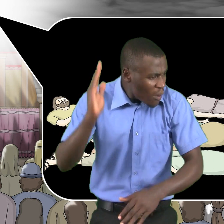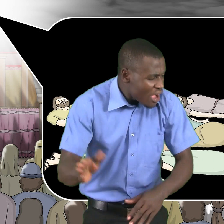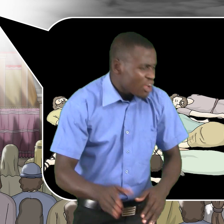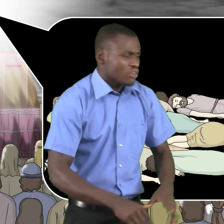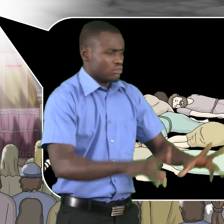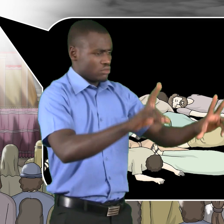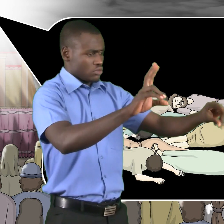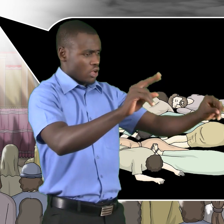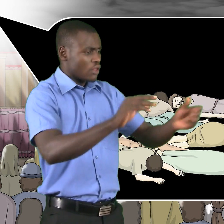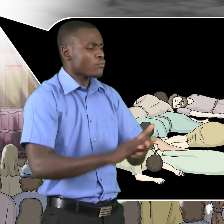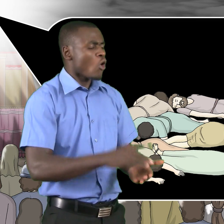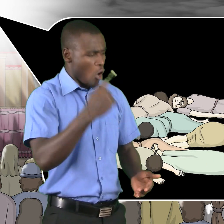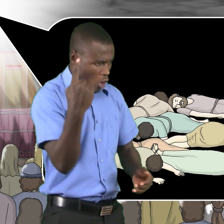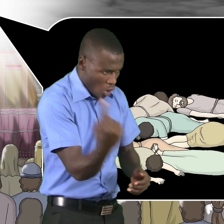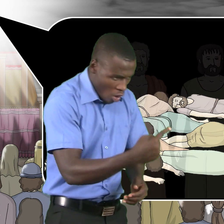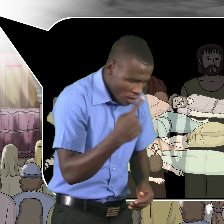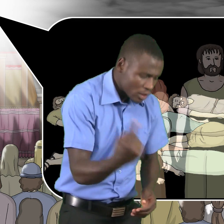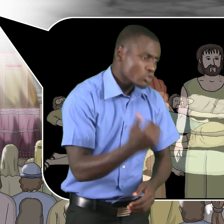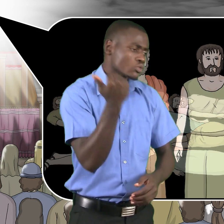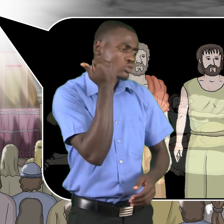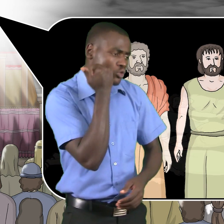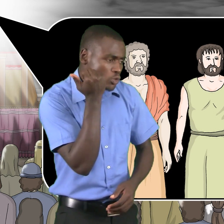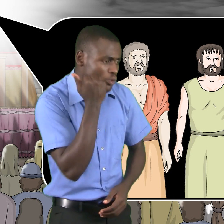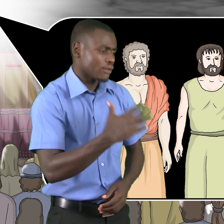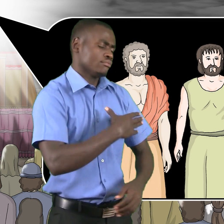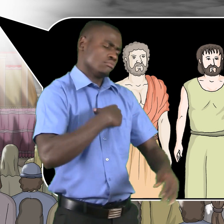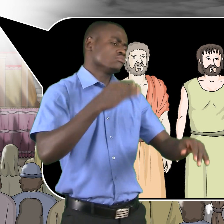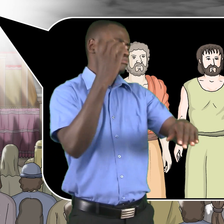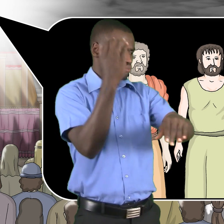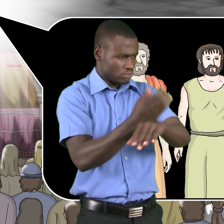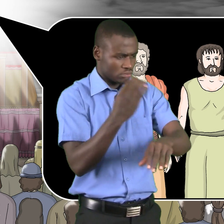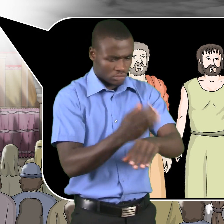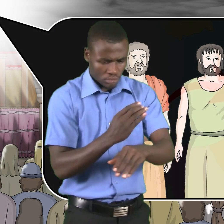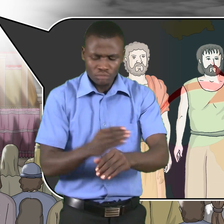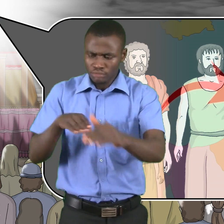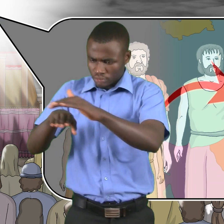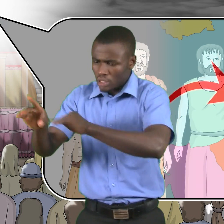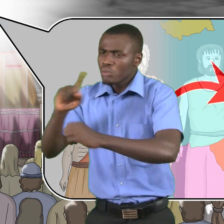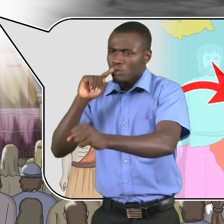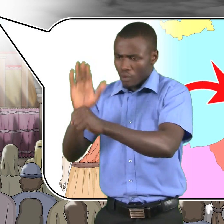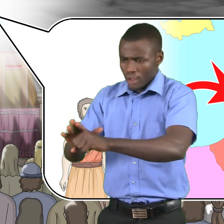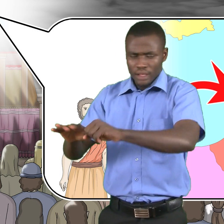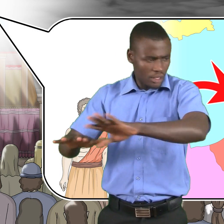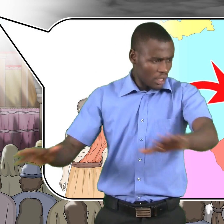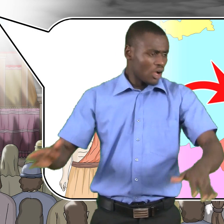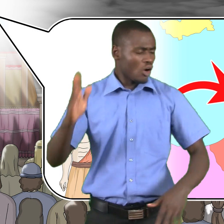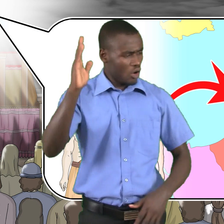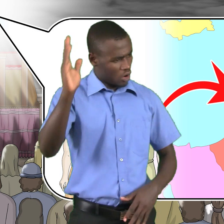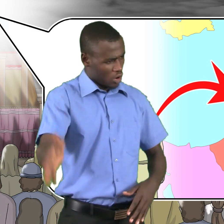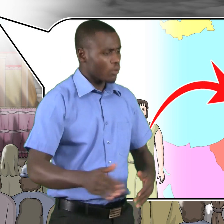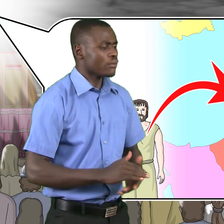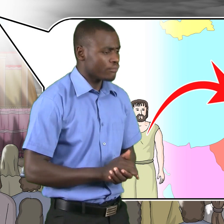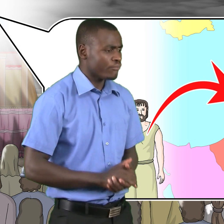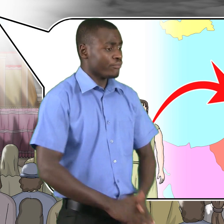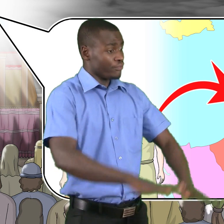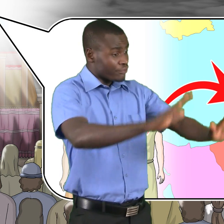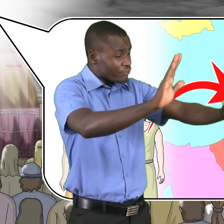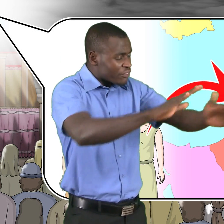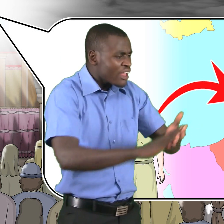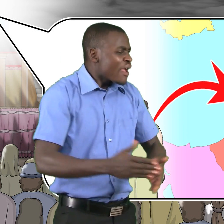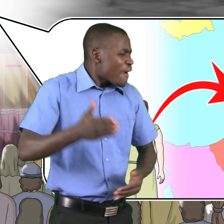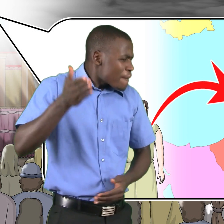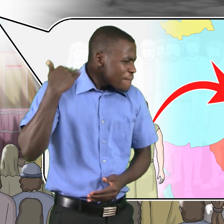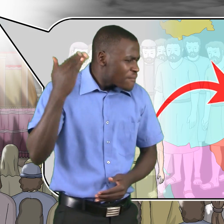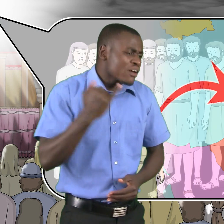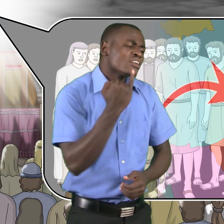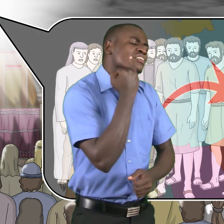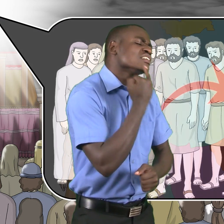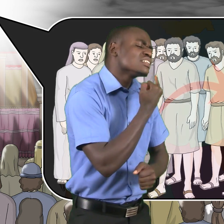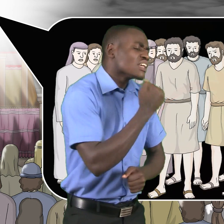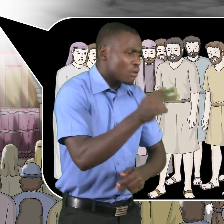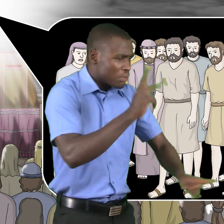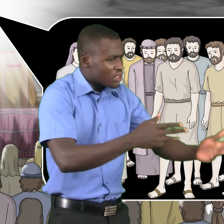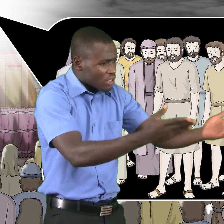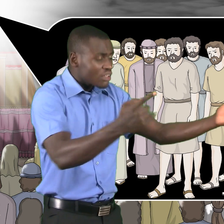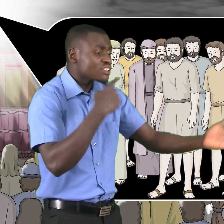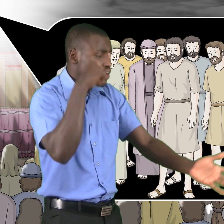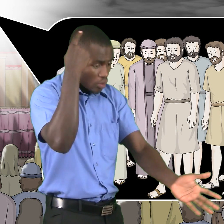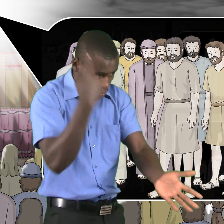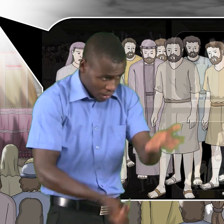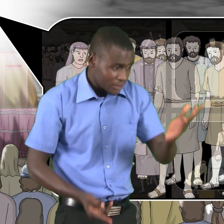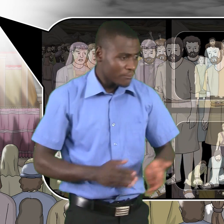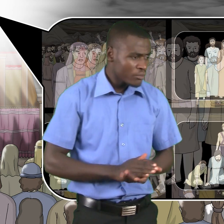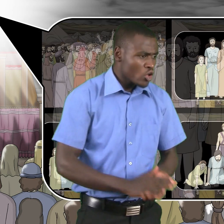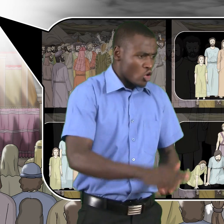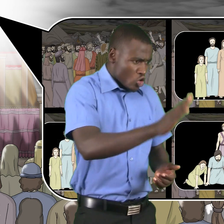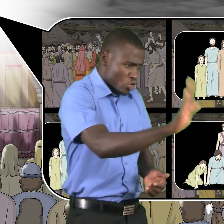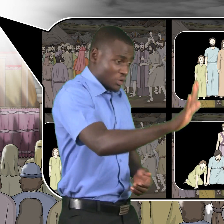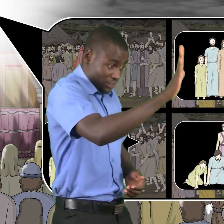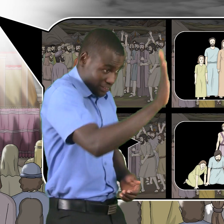Surely none of you will enter the land in which I swore to settle you, except Caleb son of Jephunneh and Joshua son of Nun.